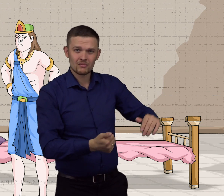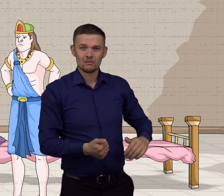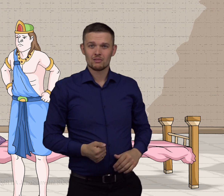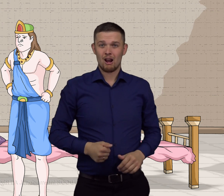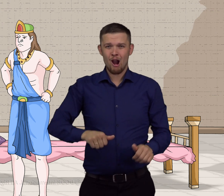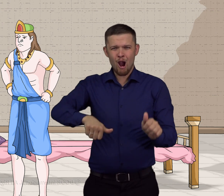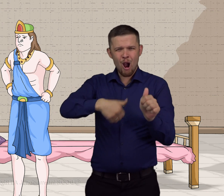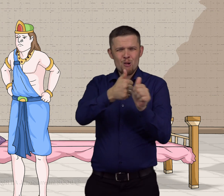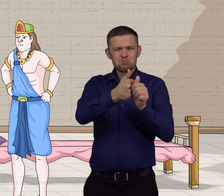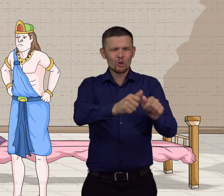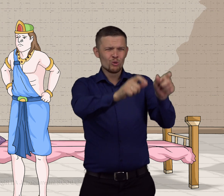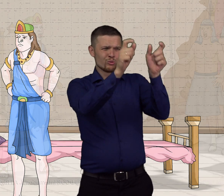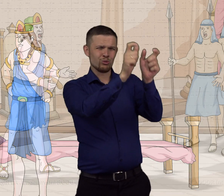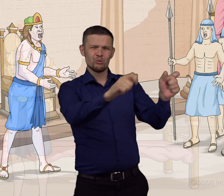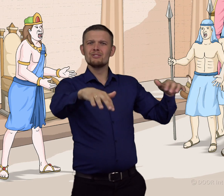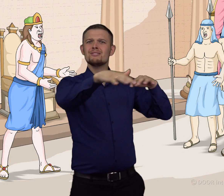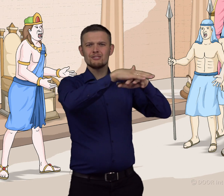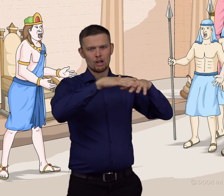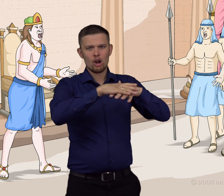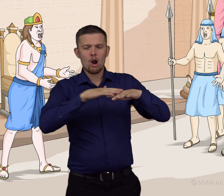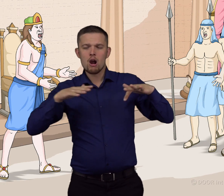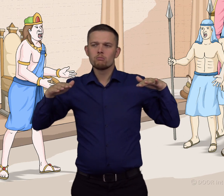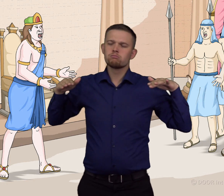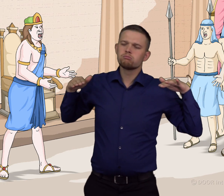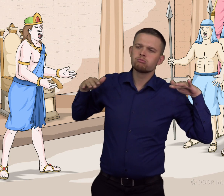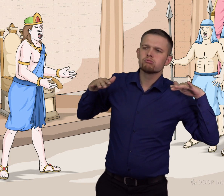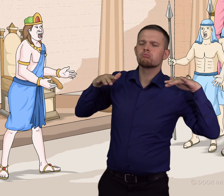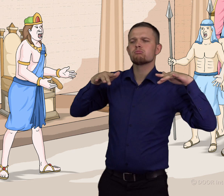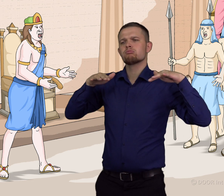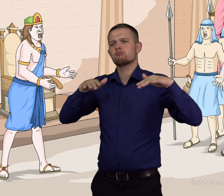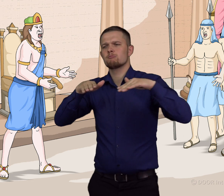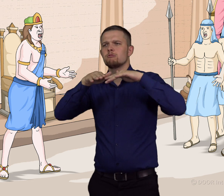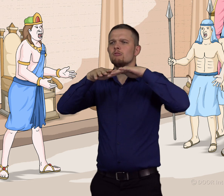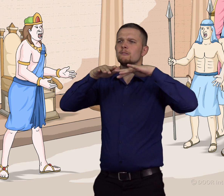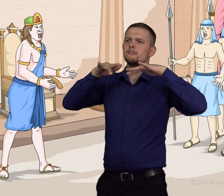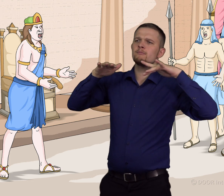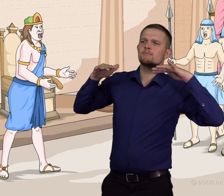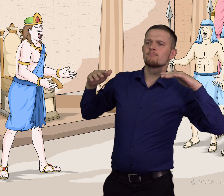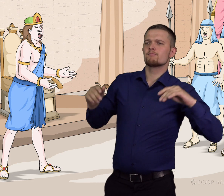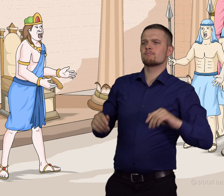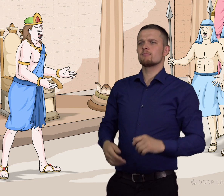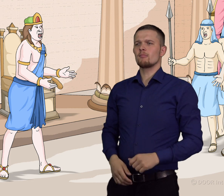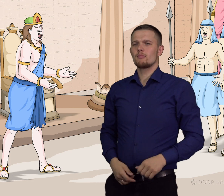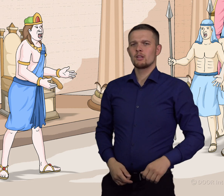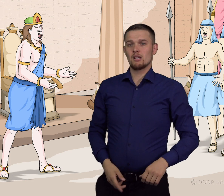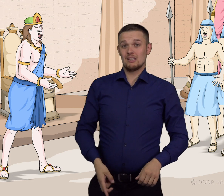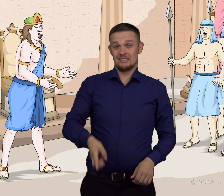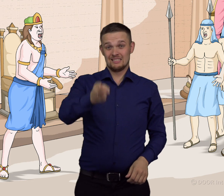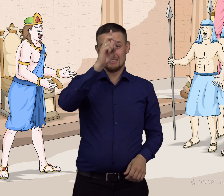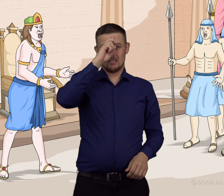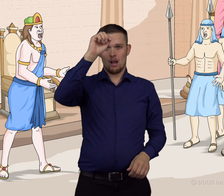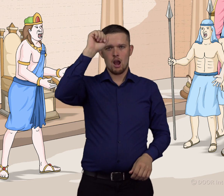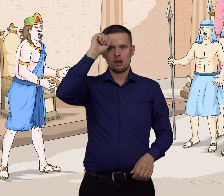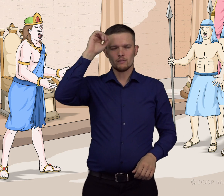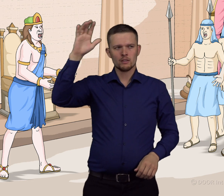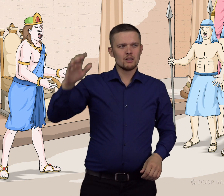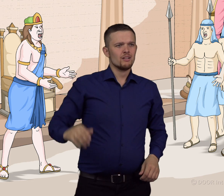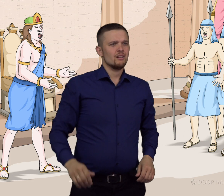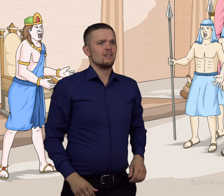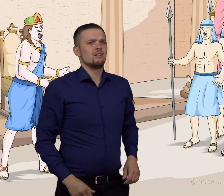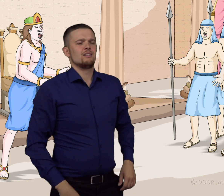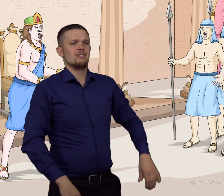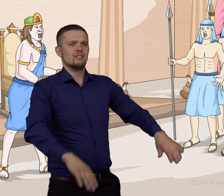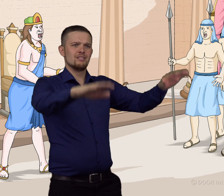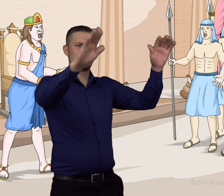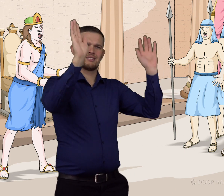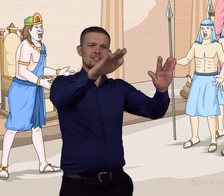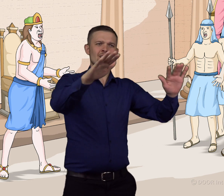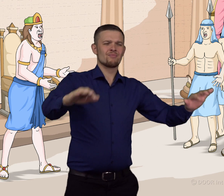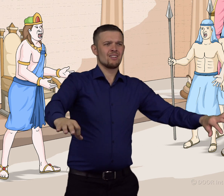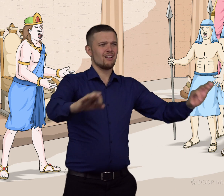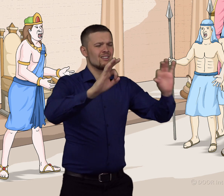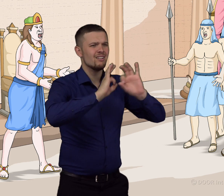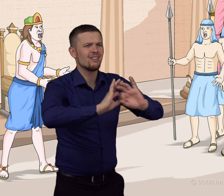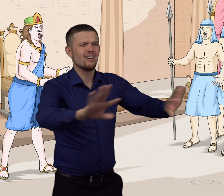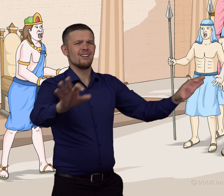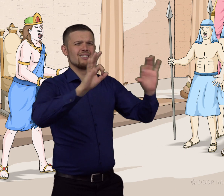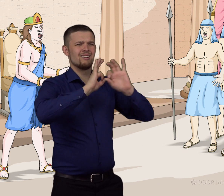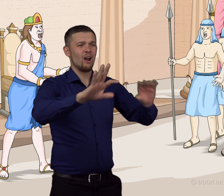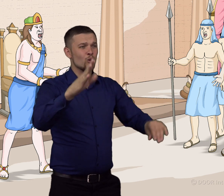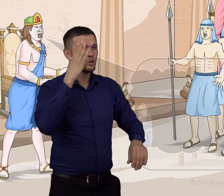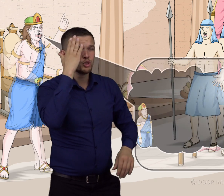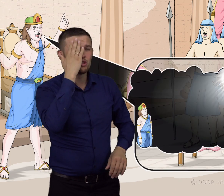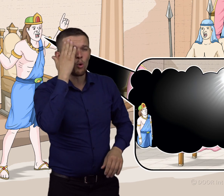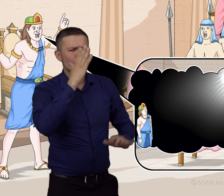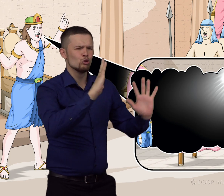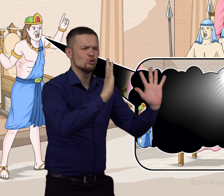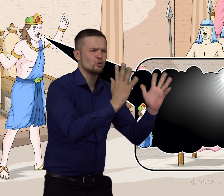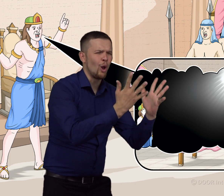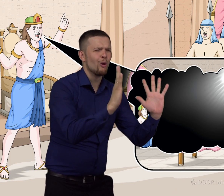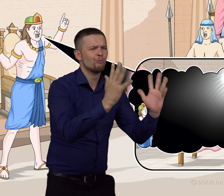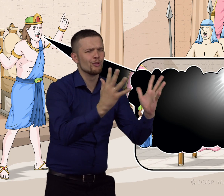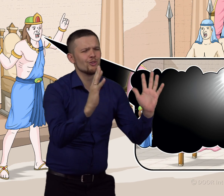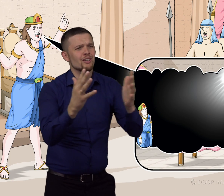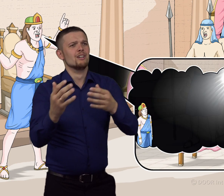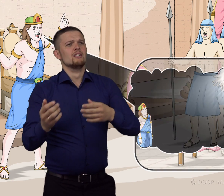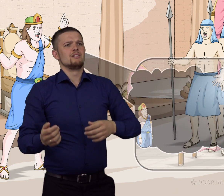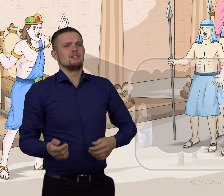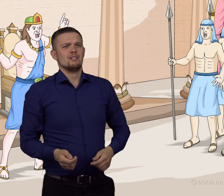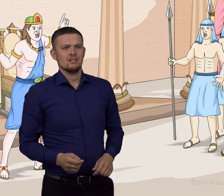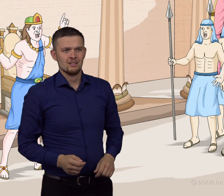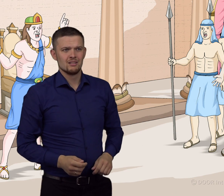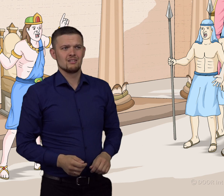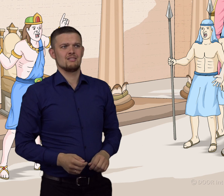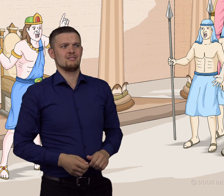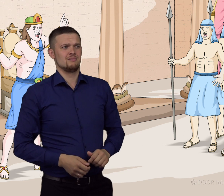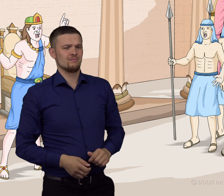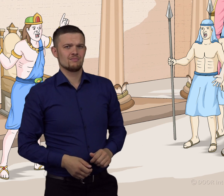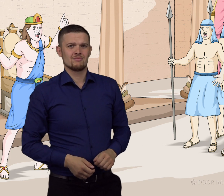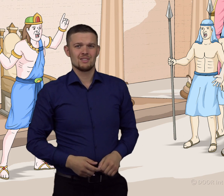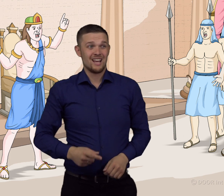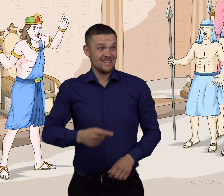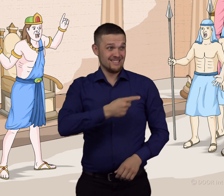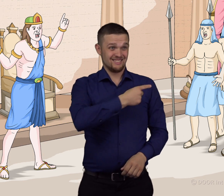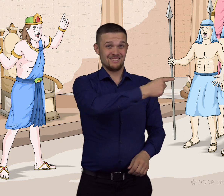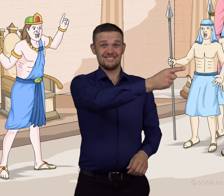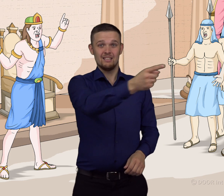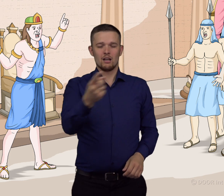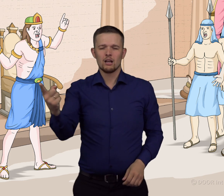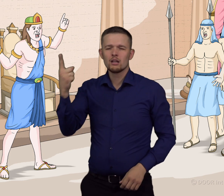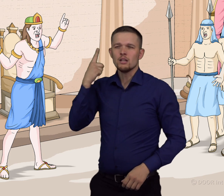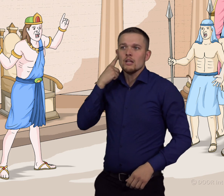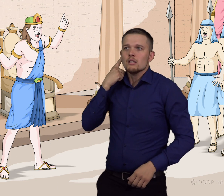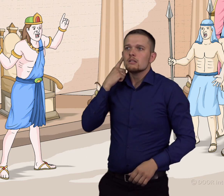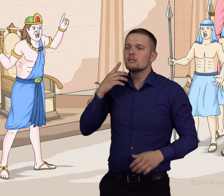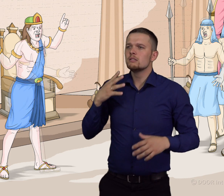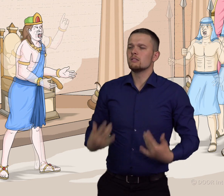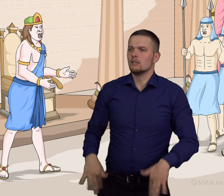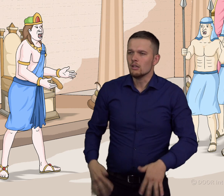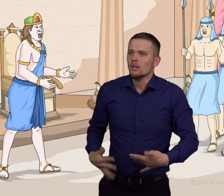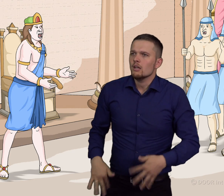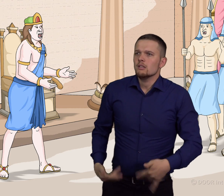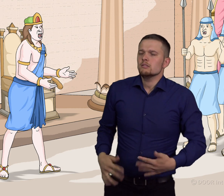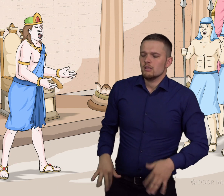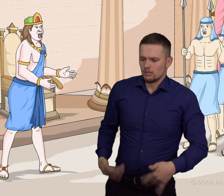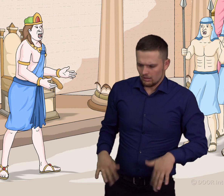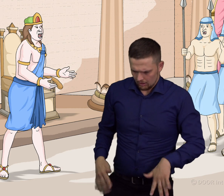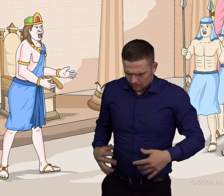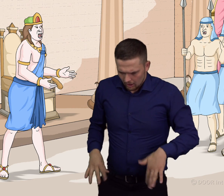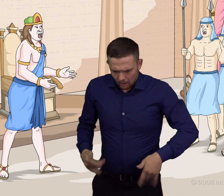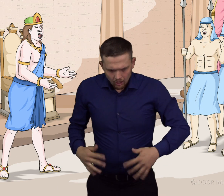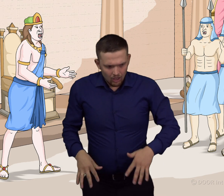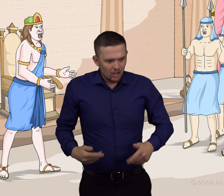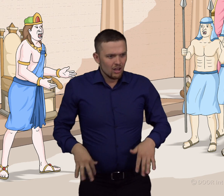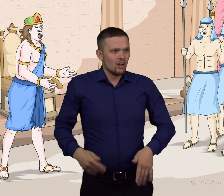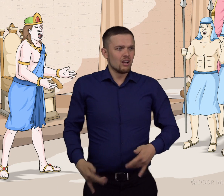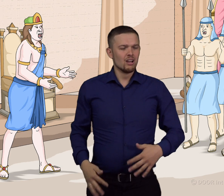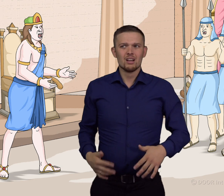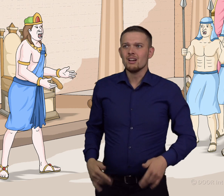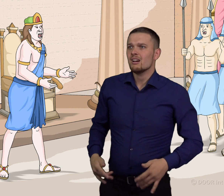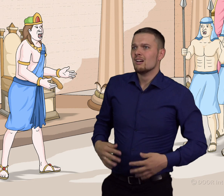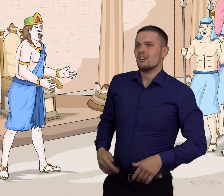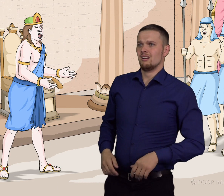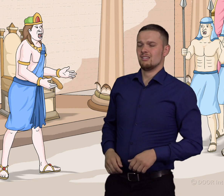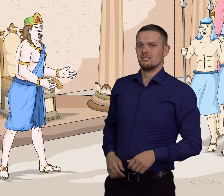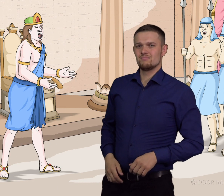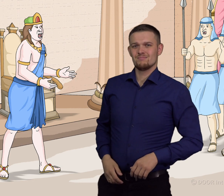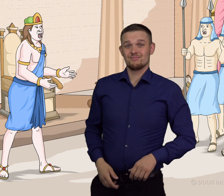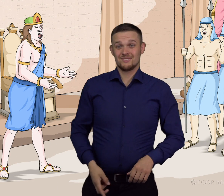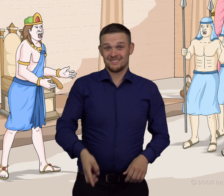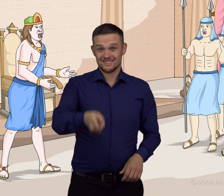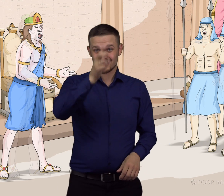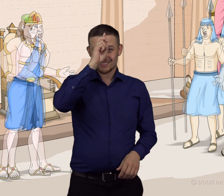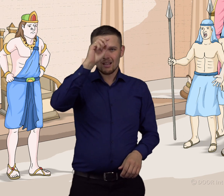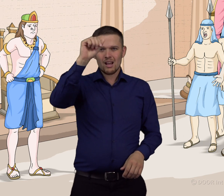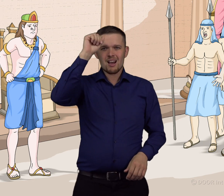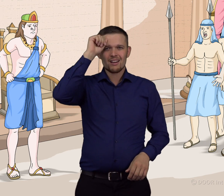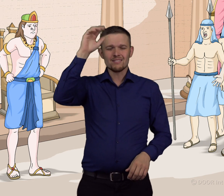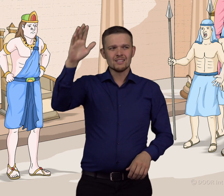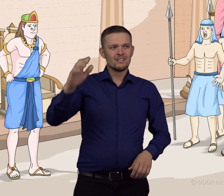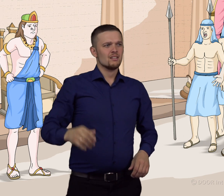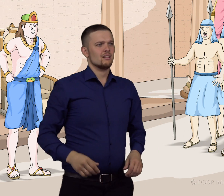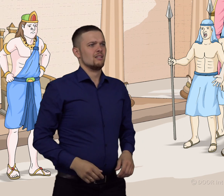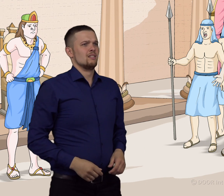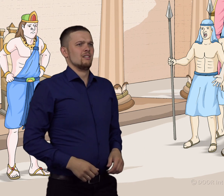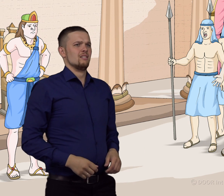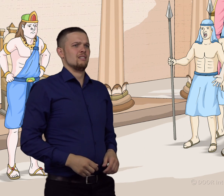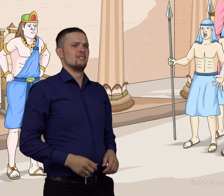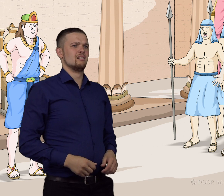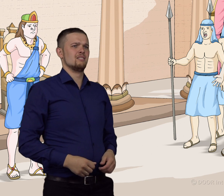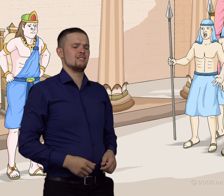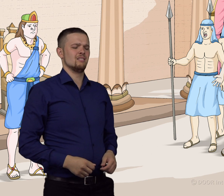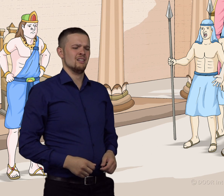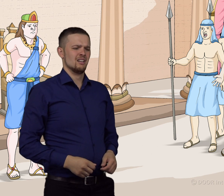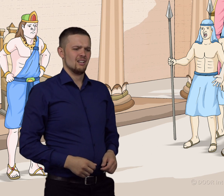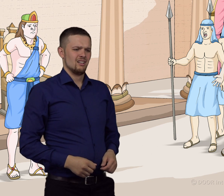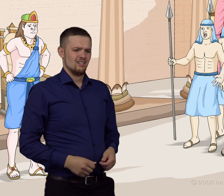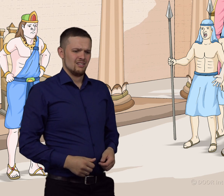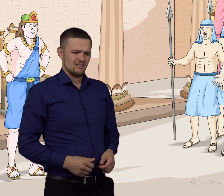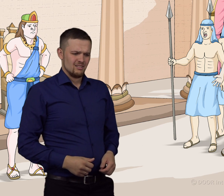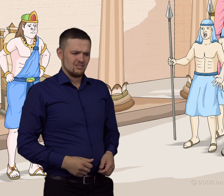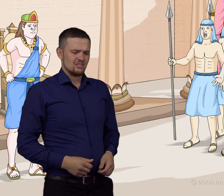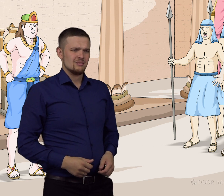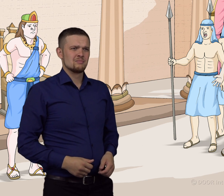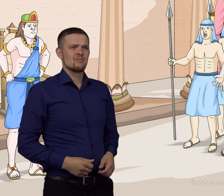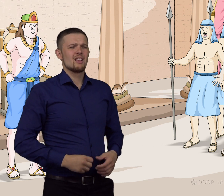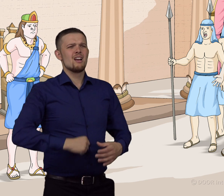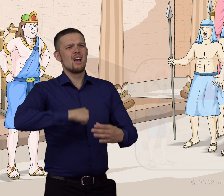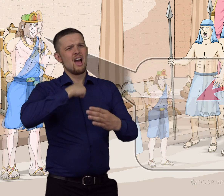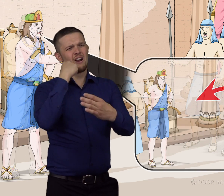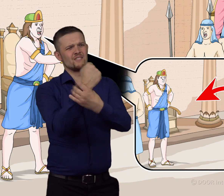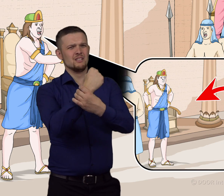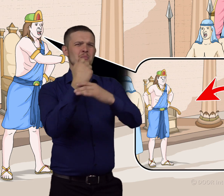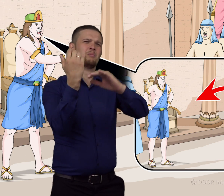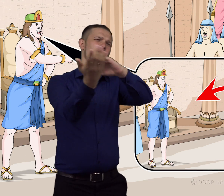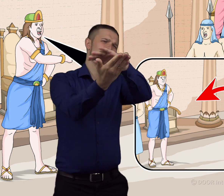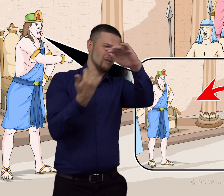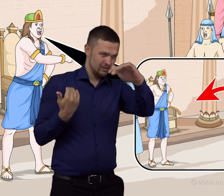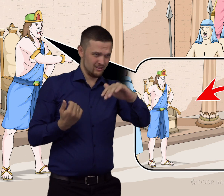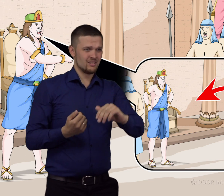and when he described to them all that had happened, the men were terrified.